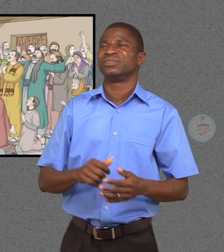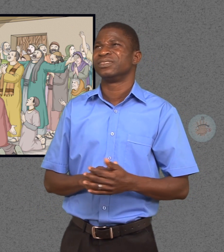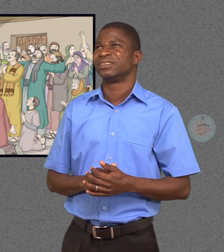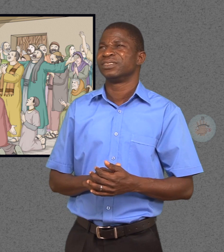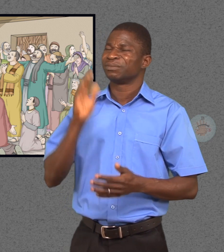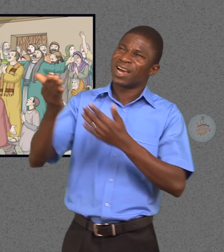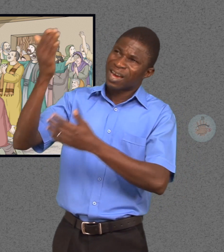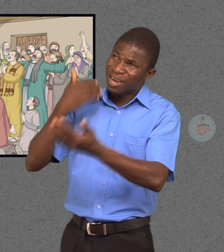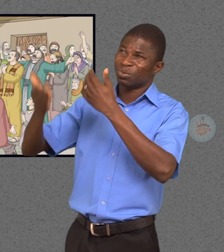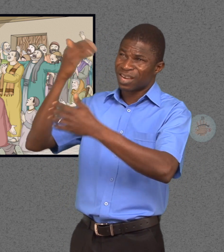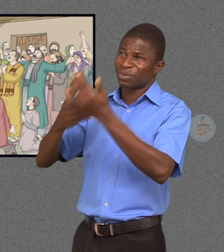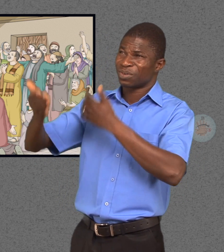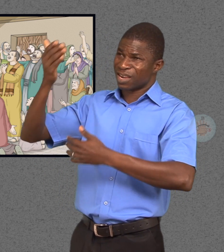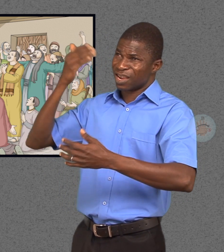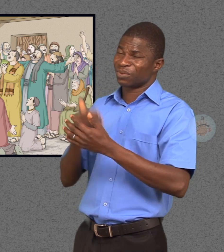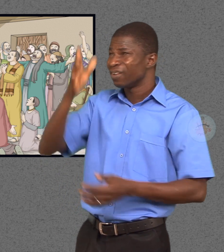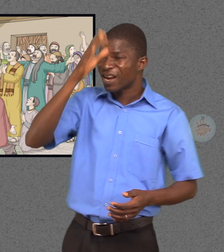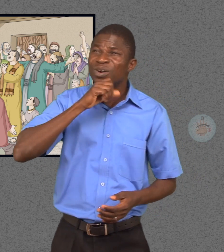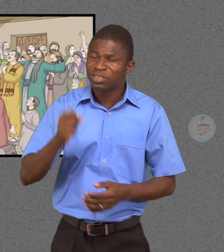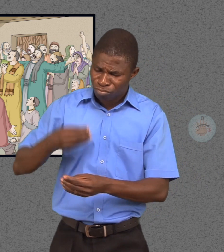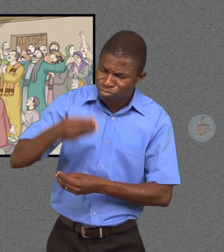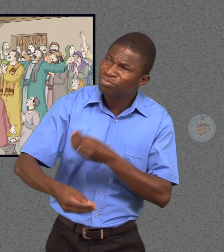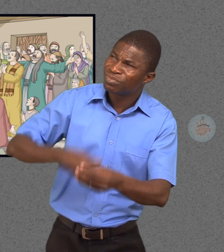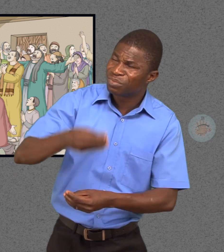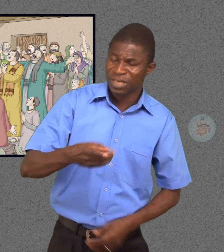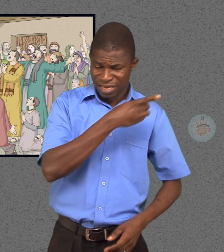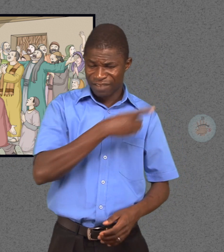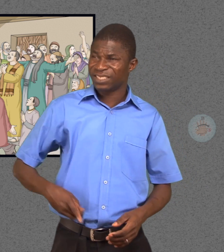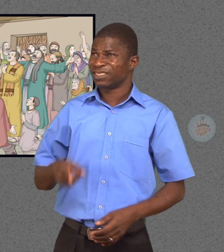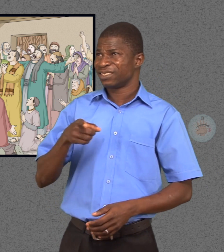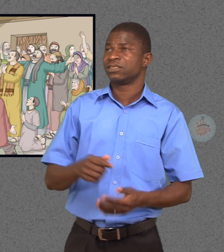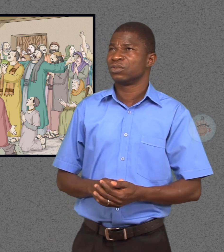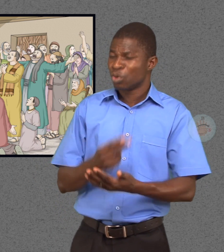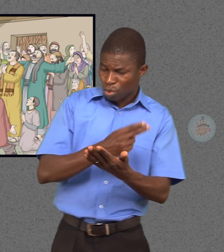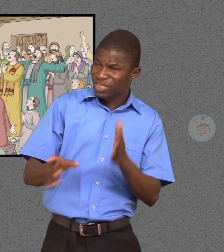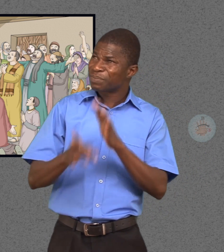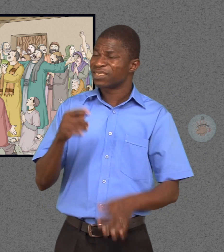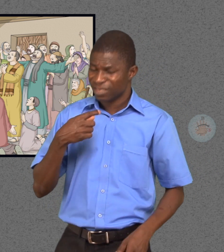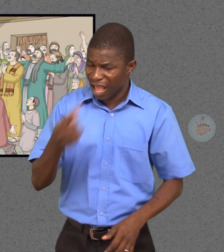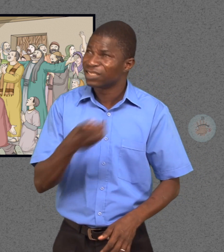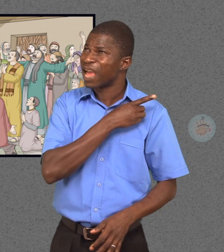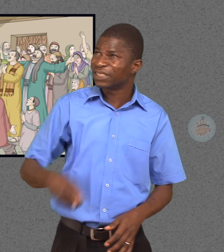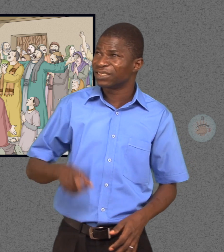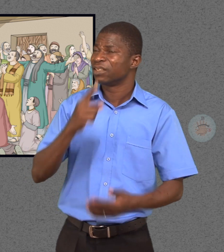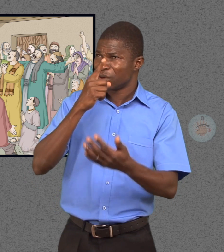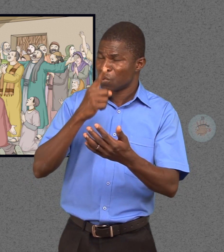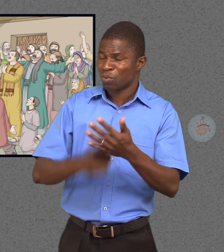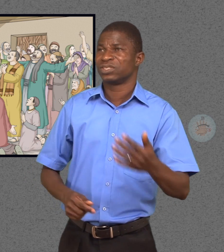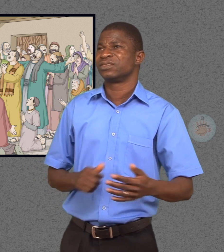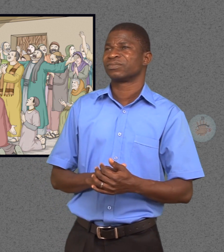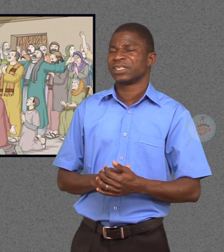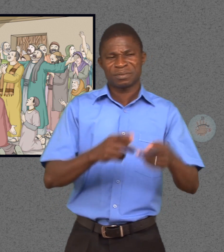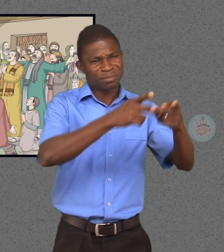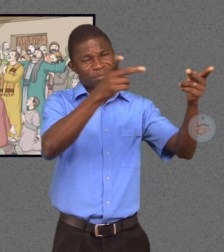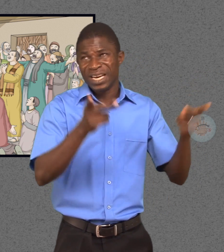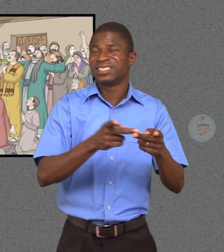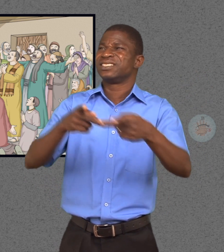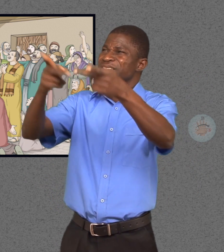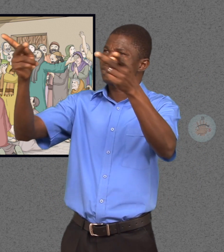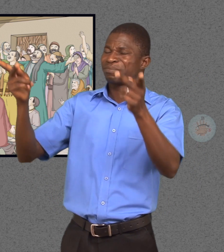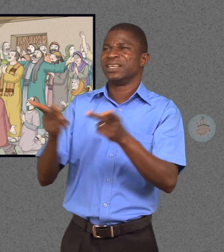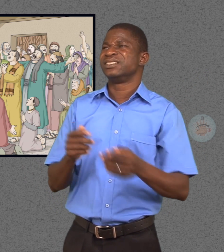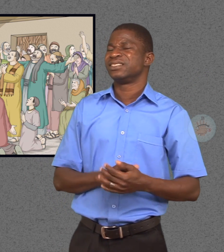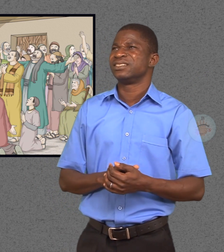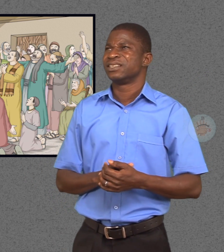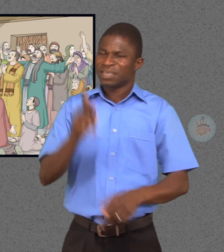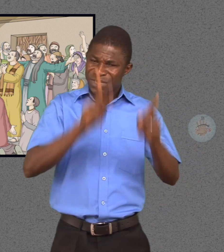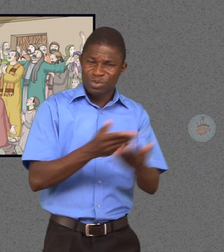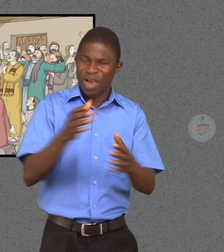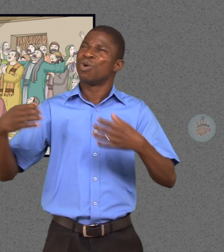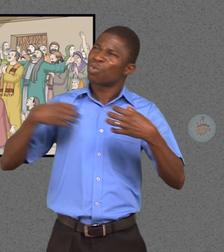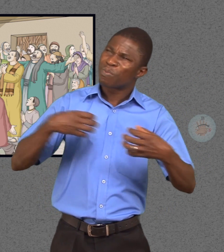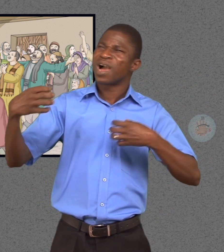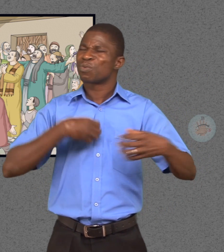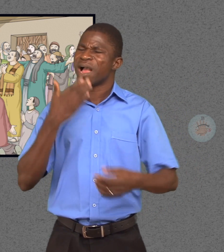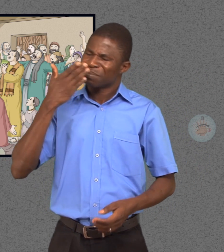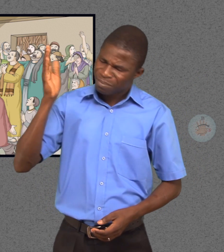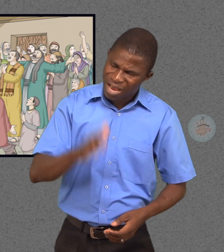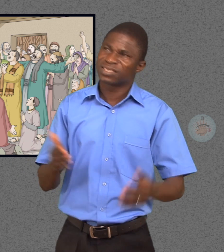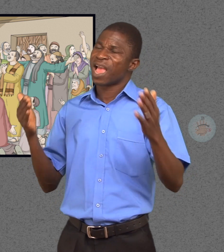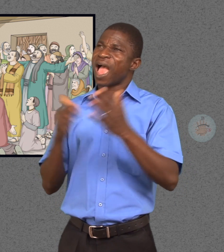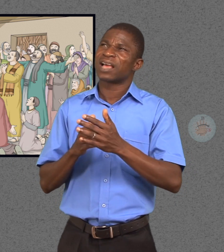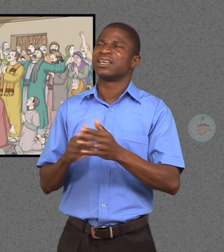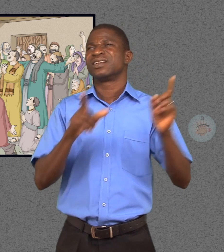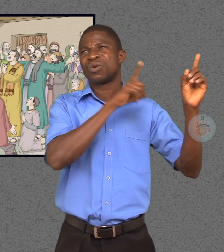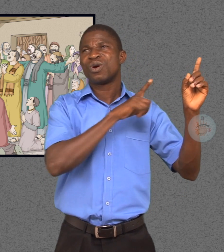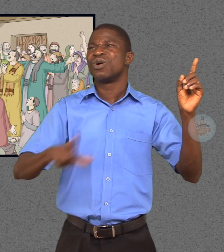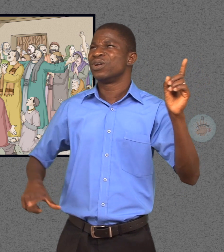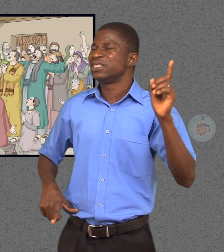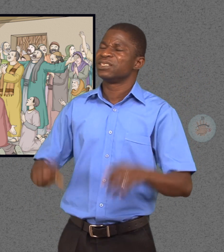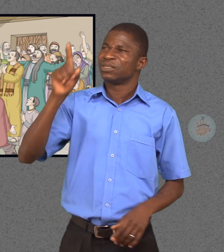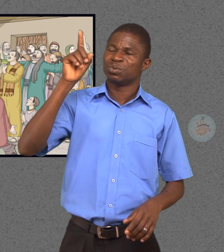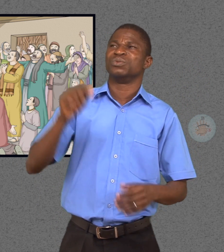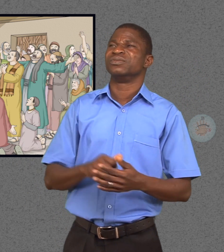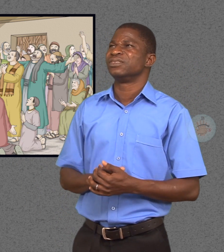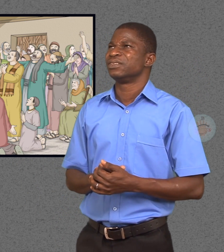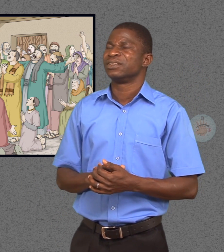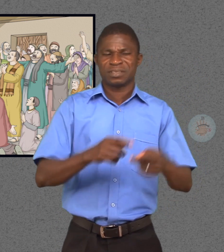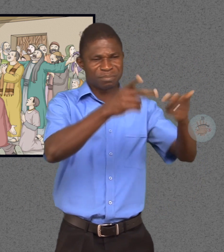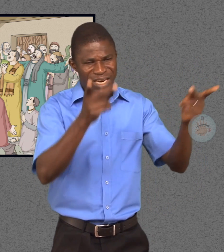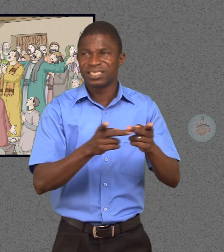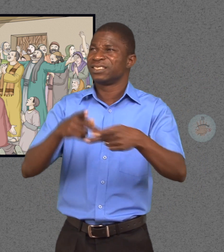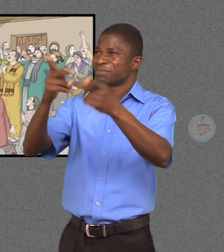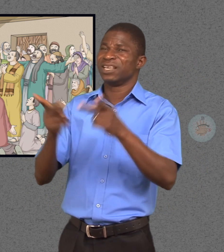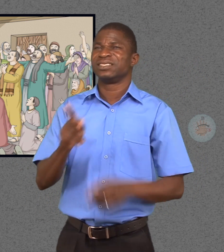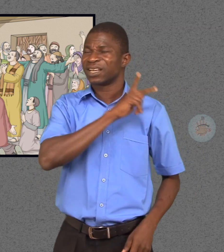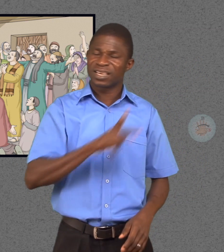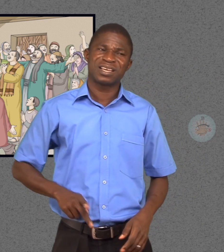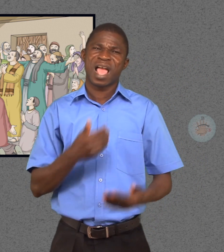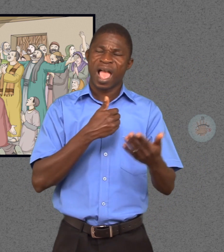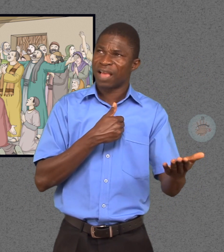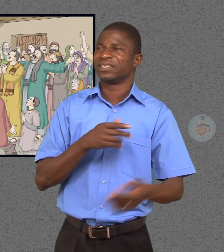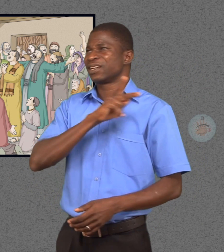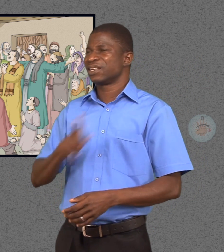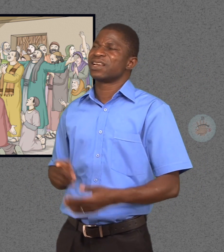You spoke by the Holy Spirit through the mouth of Your servant, our father David: ‘Why do the nations rage and the peoples plot in vain?